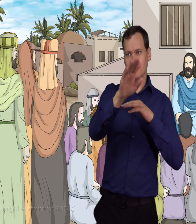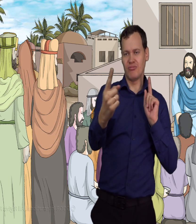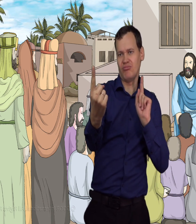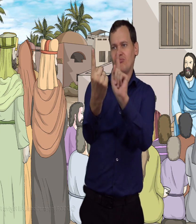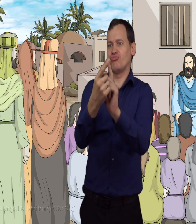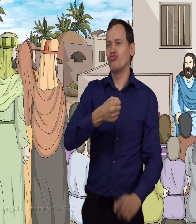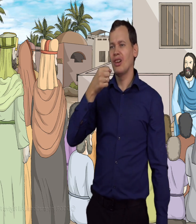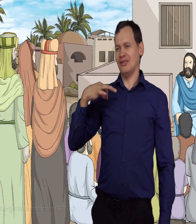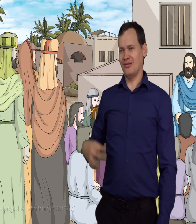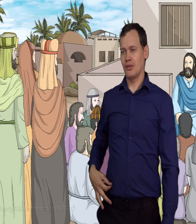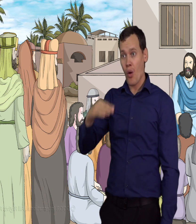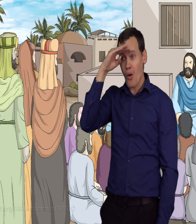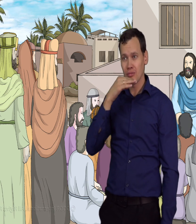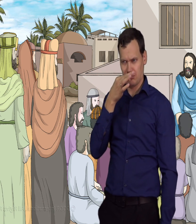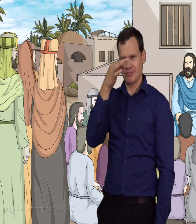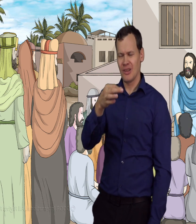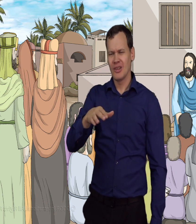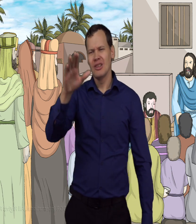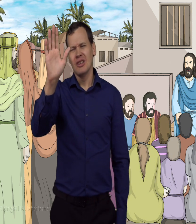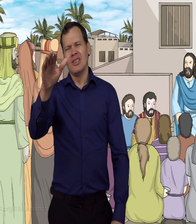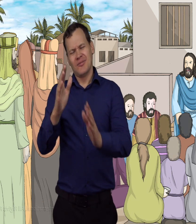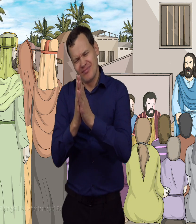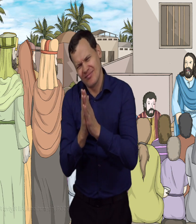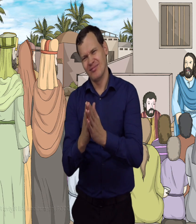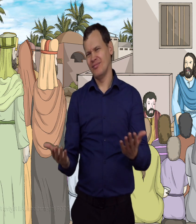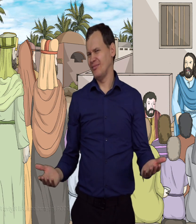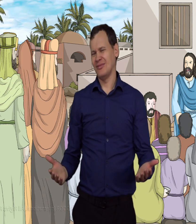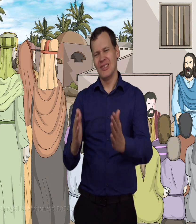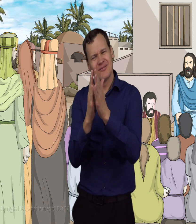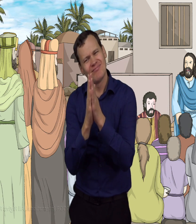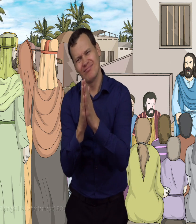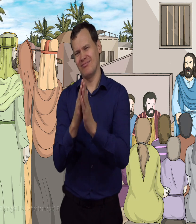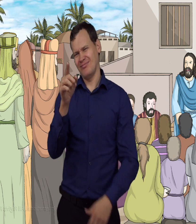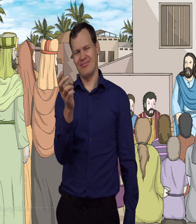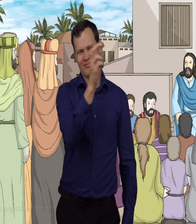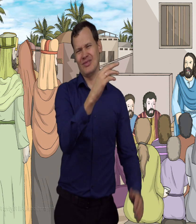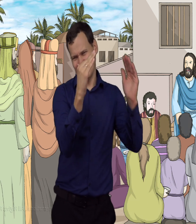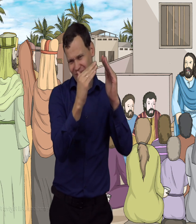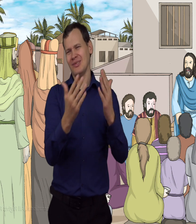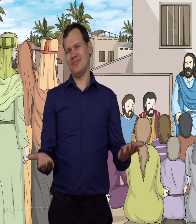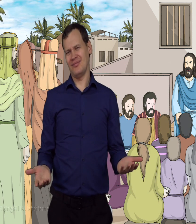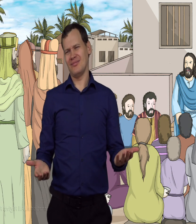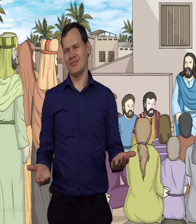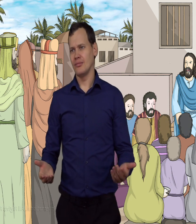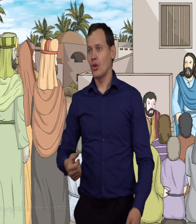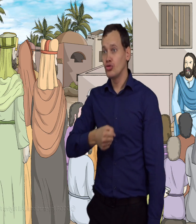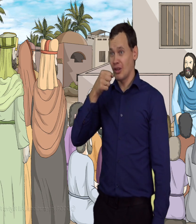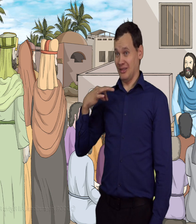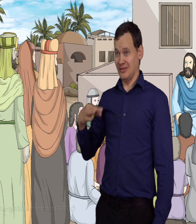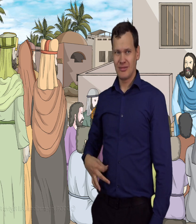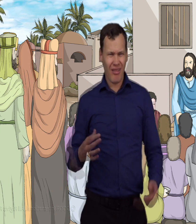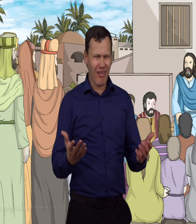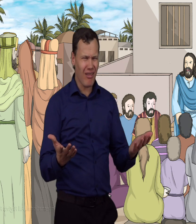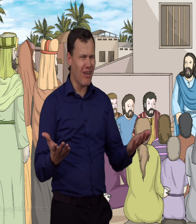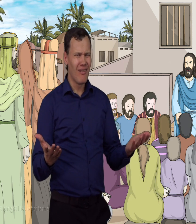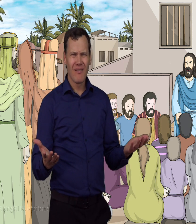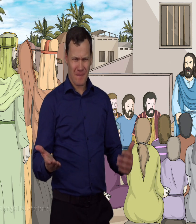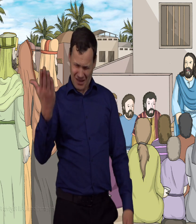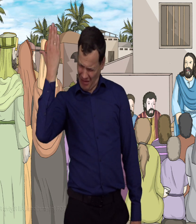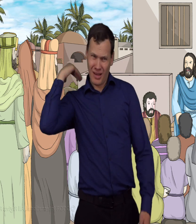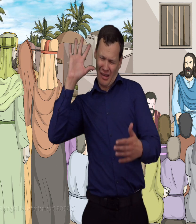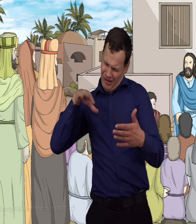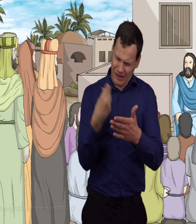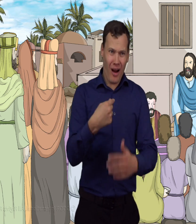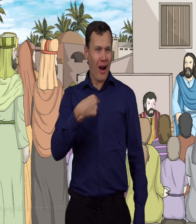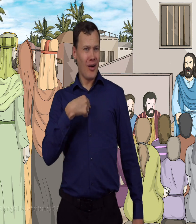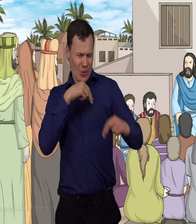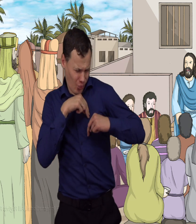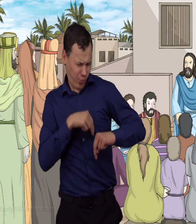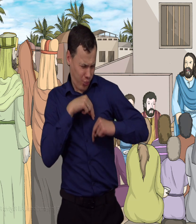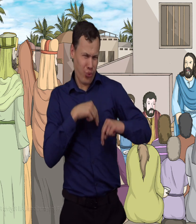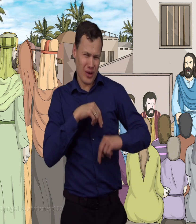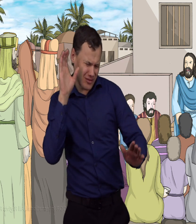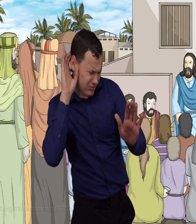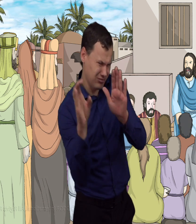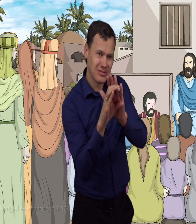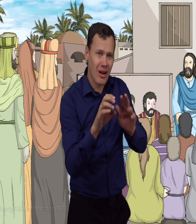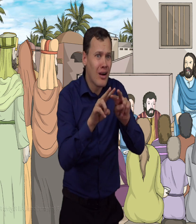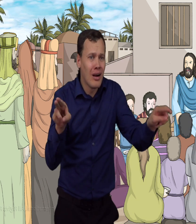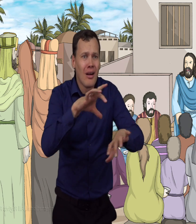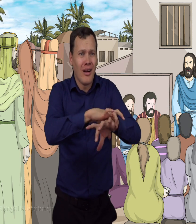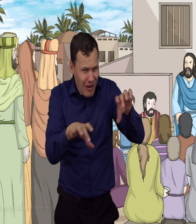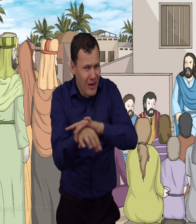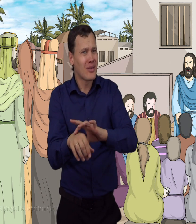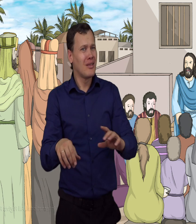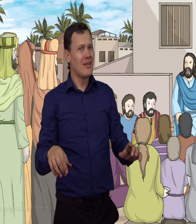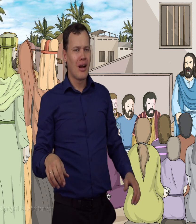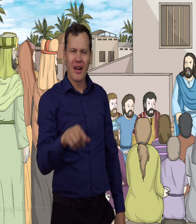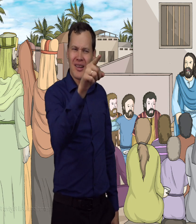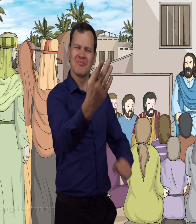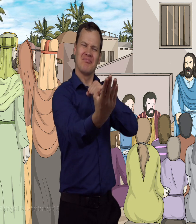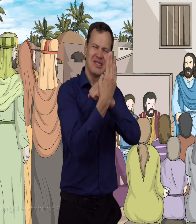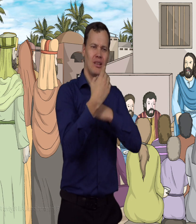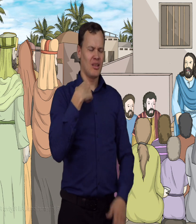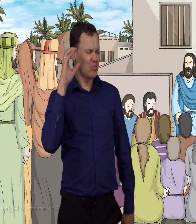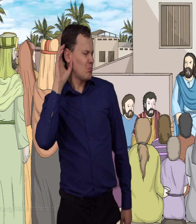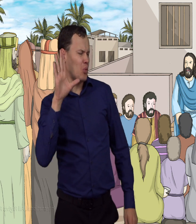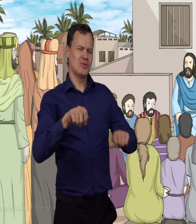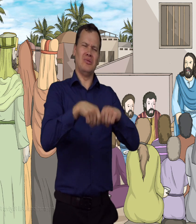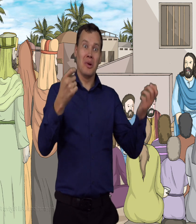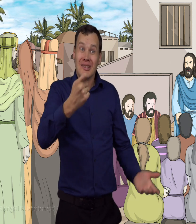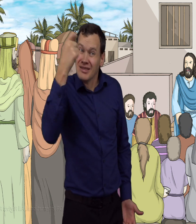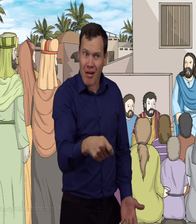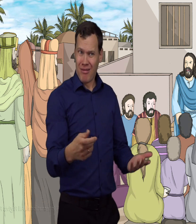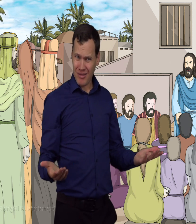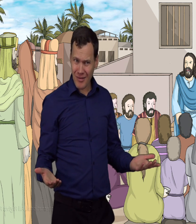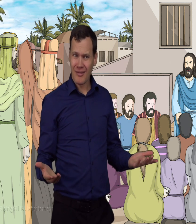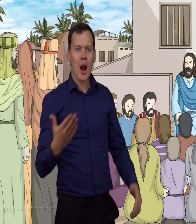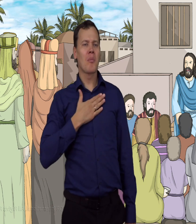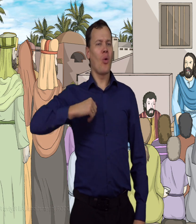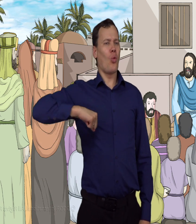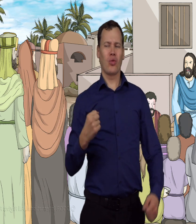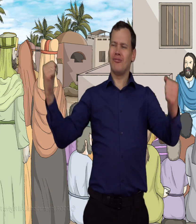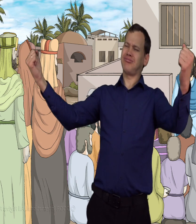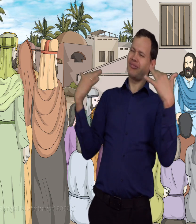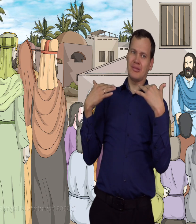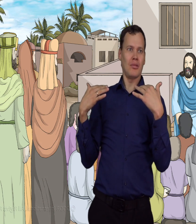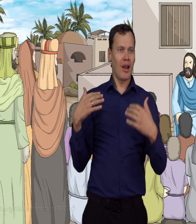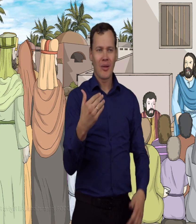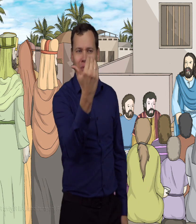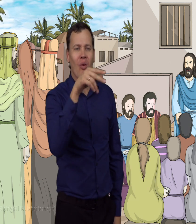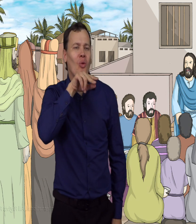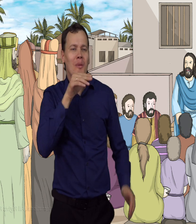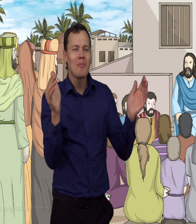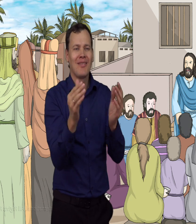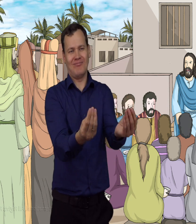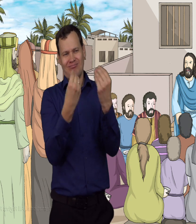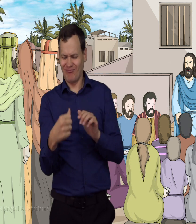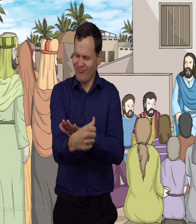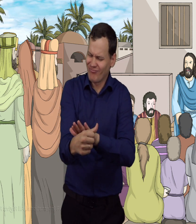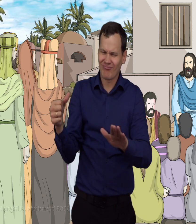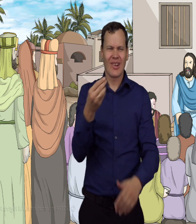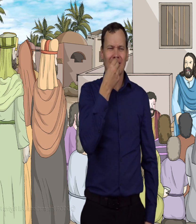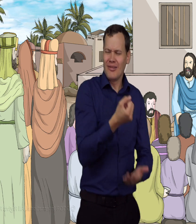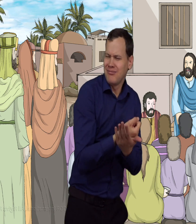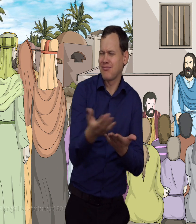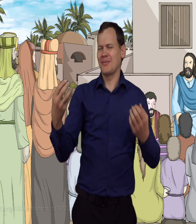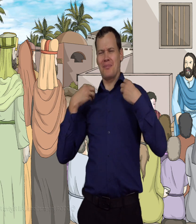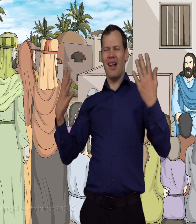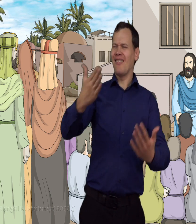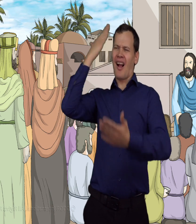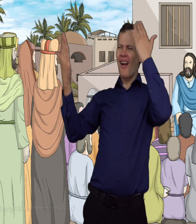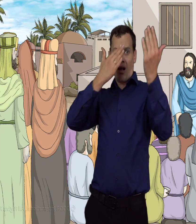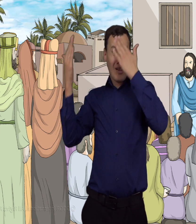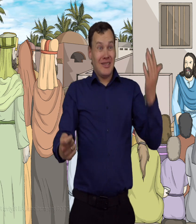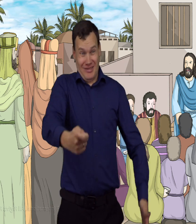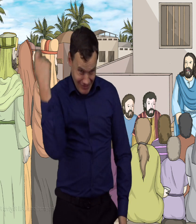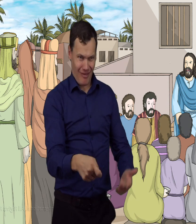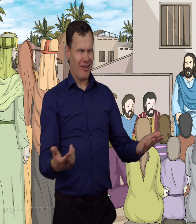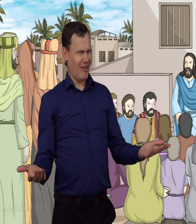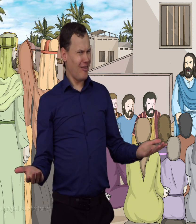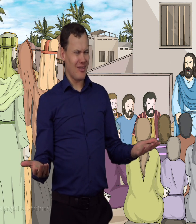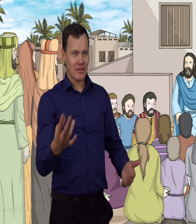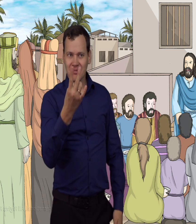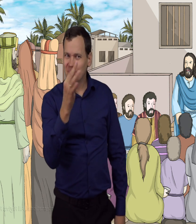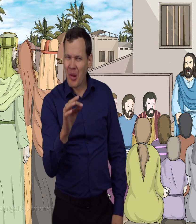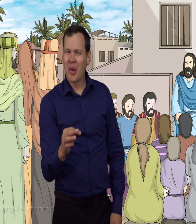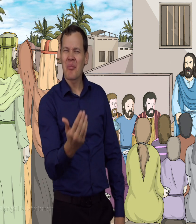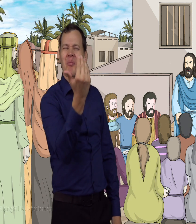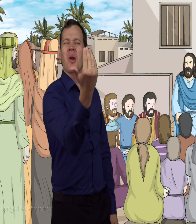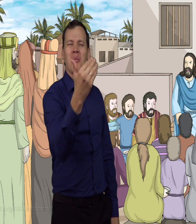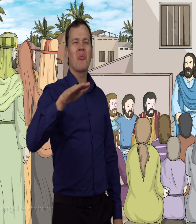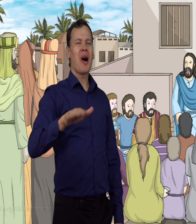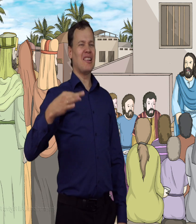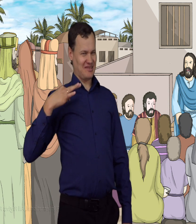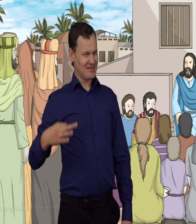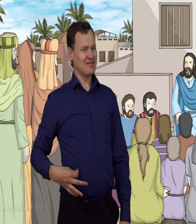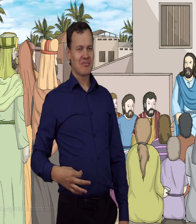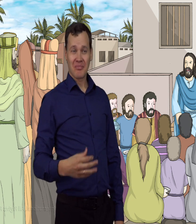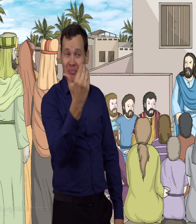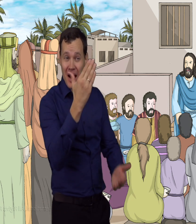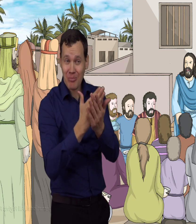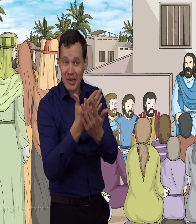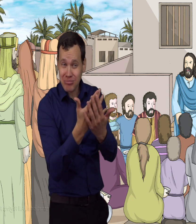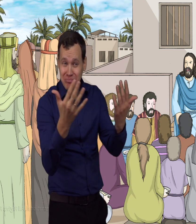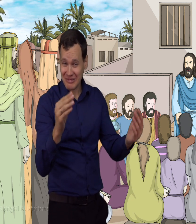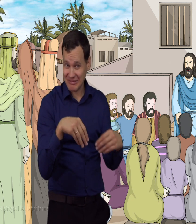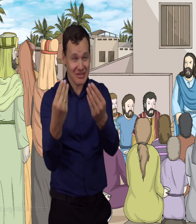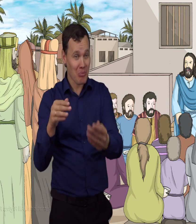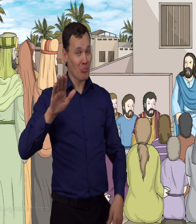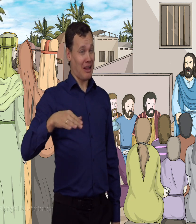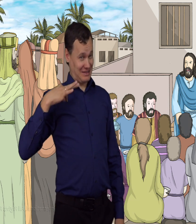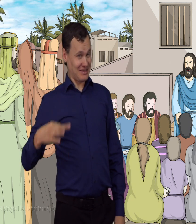So his father came out and pleaded with him. But he answered his father, ‘Look, all these years I have served you and never disobeyed a commandment of yours.